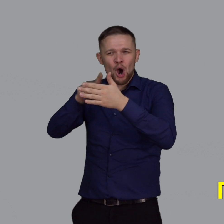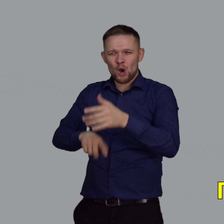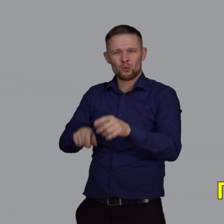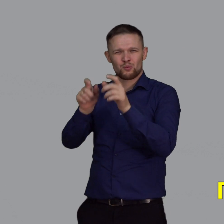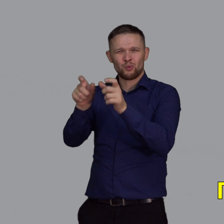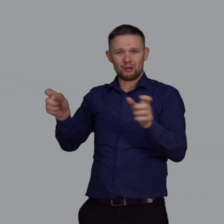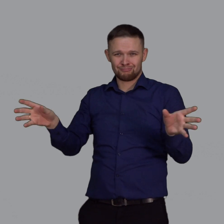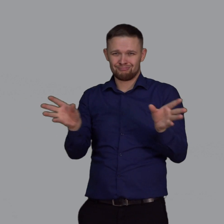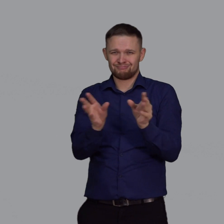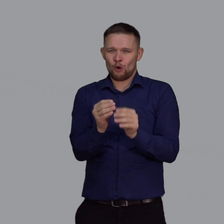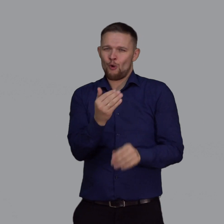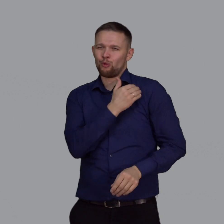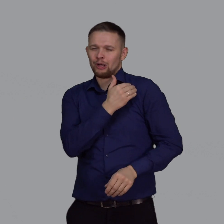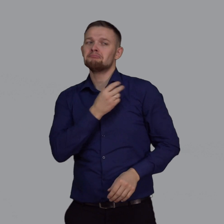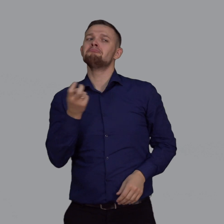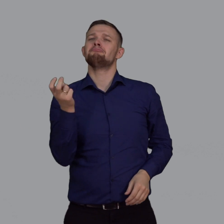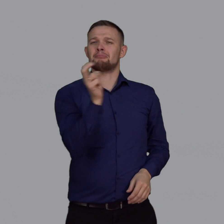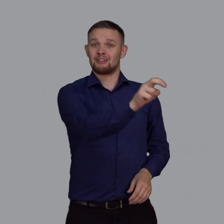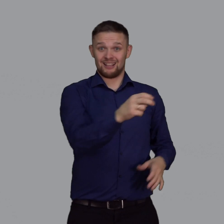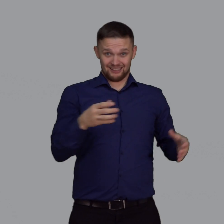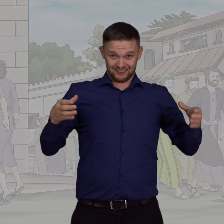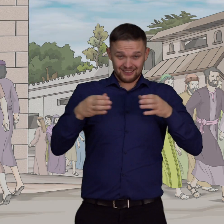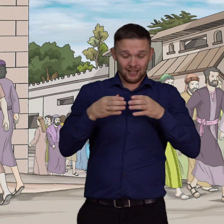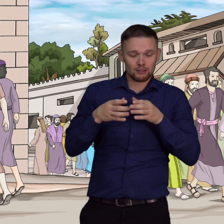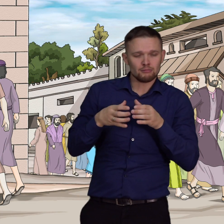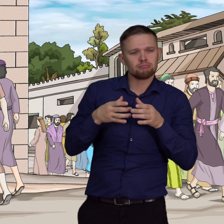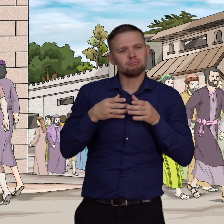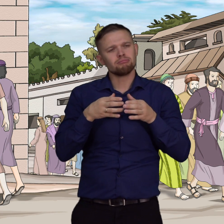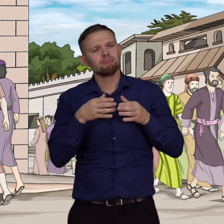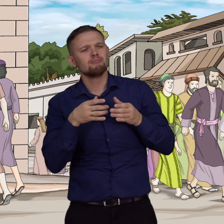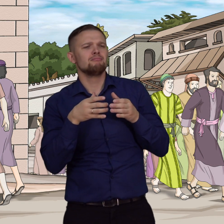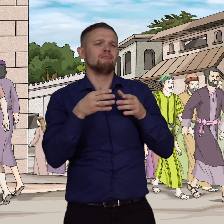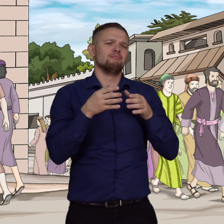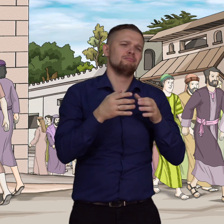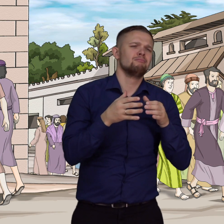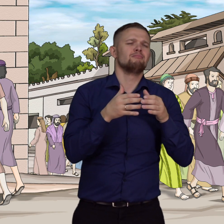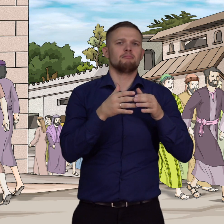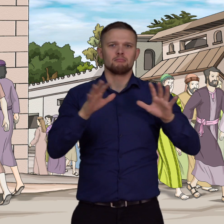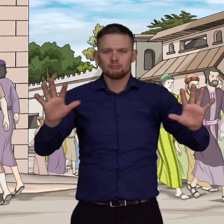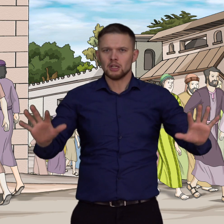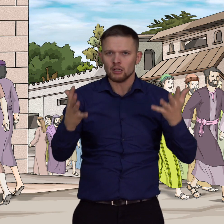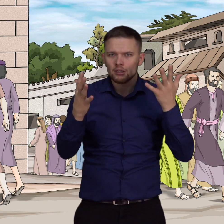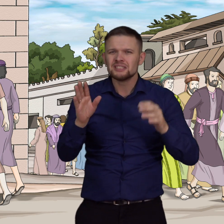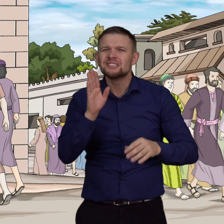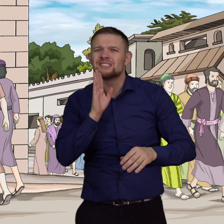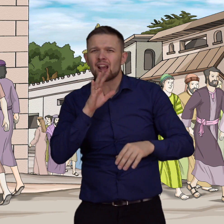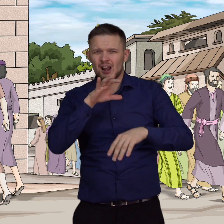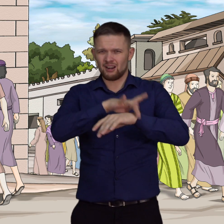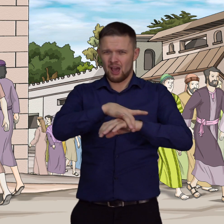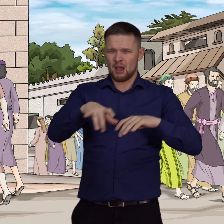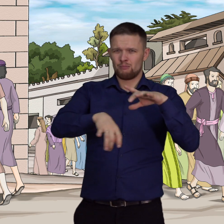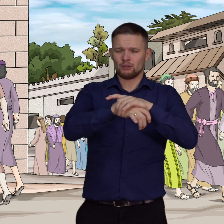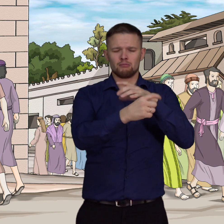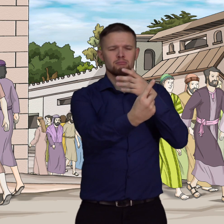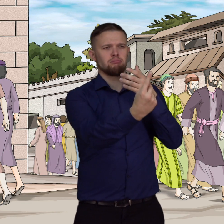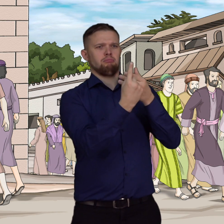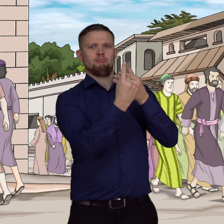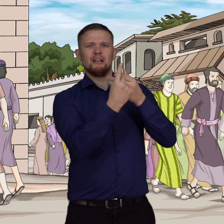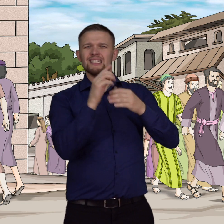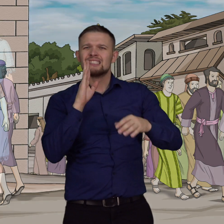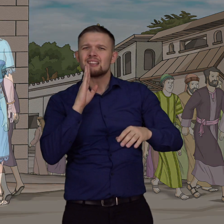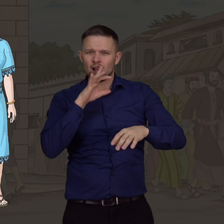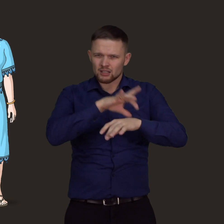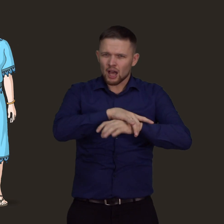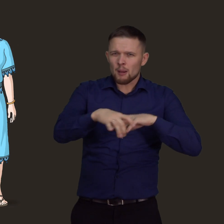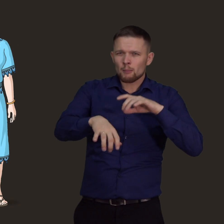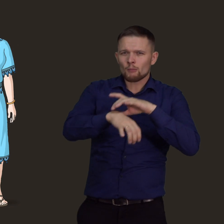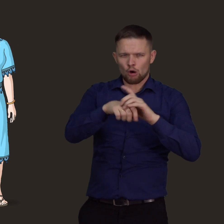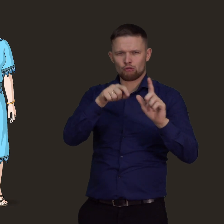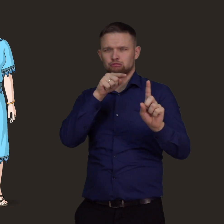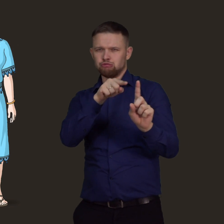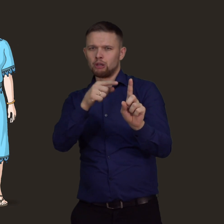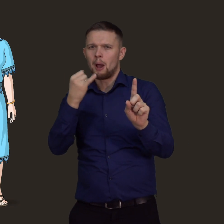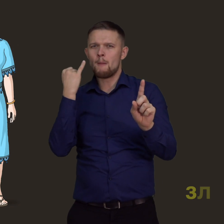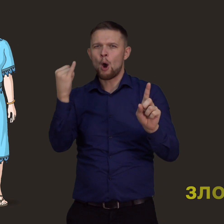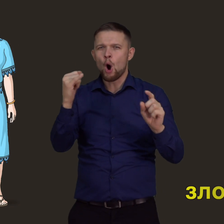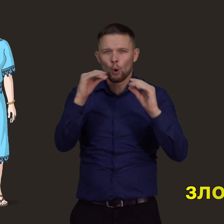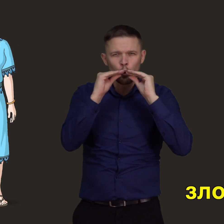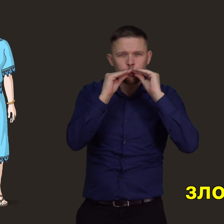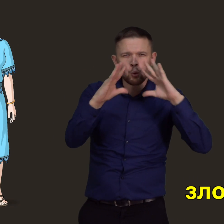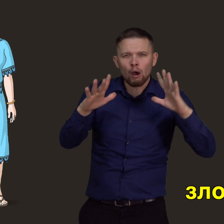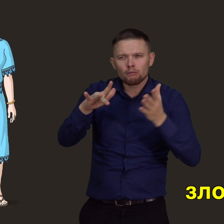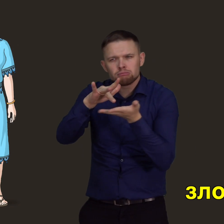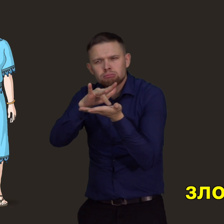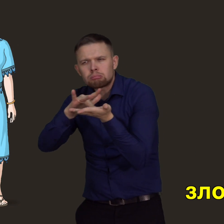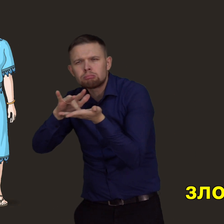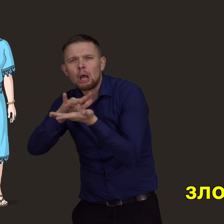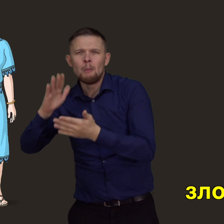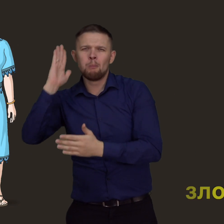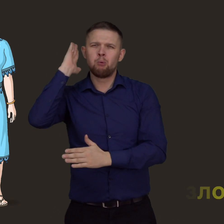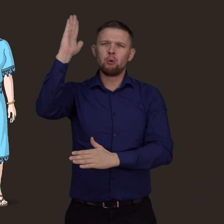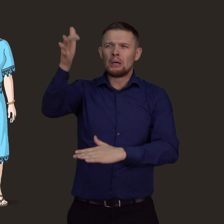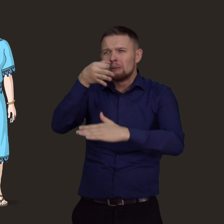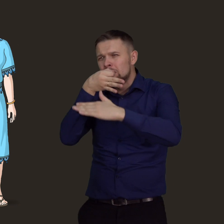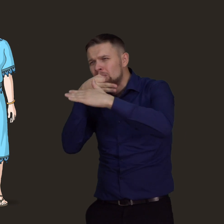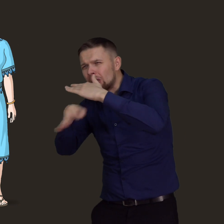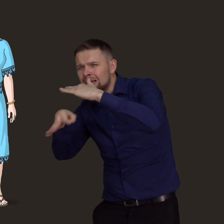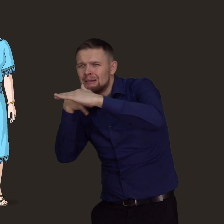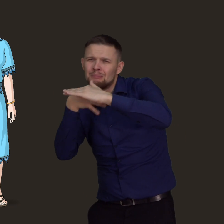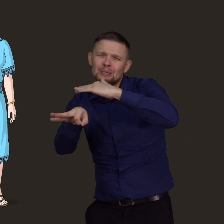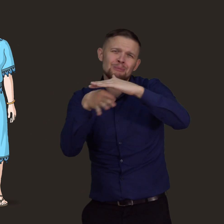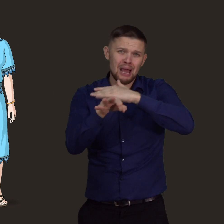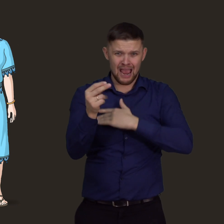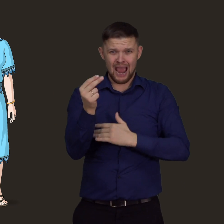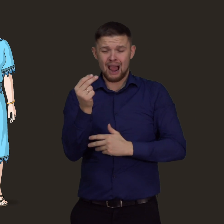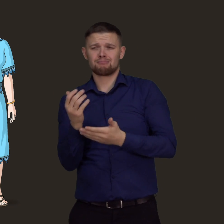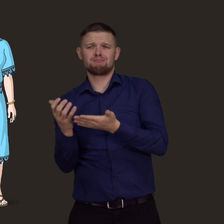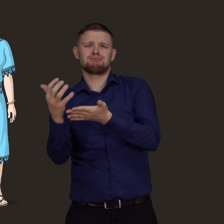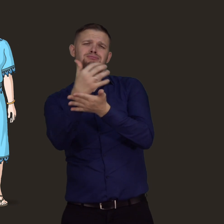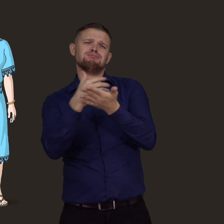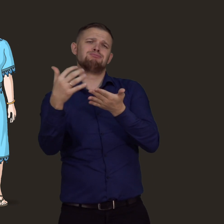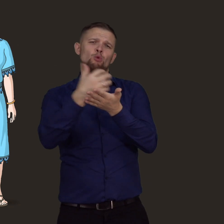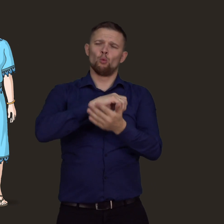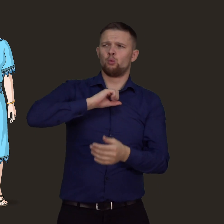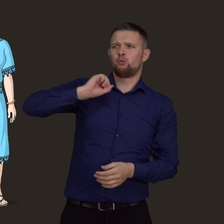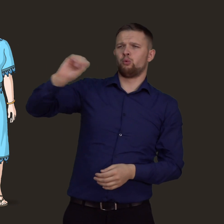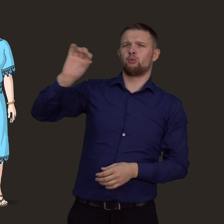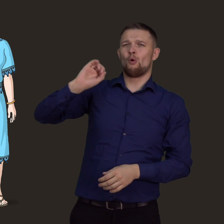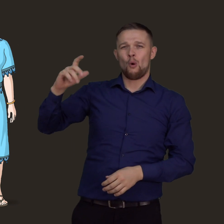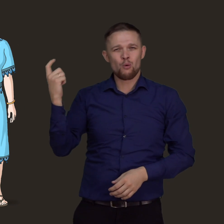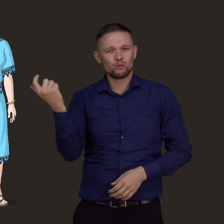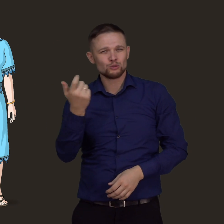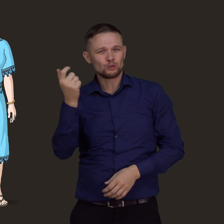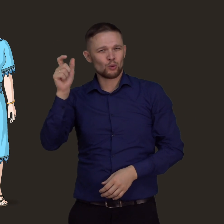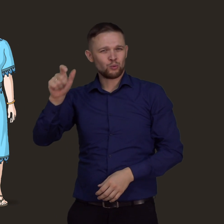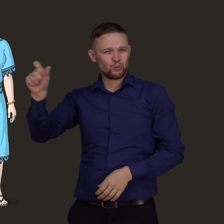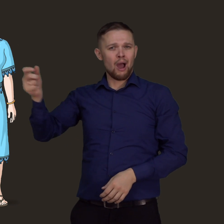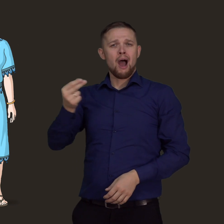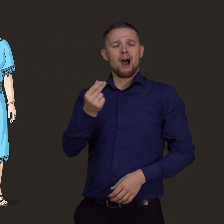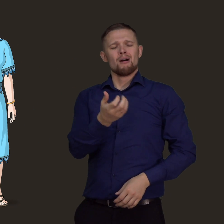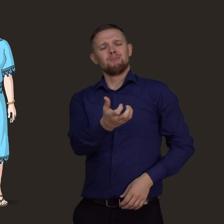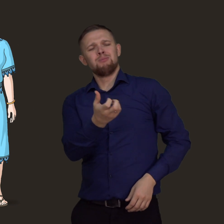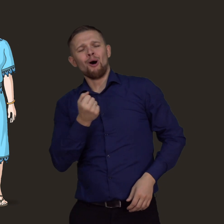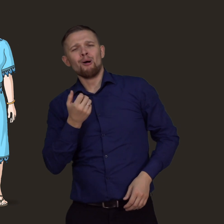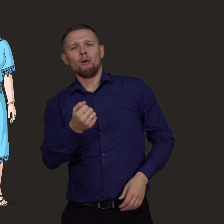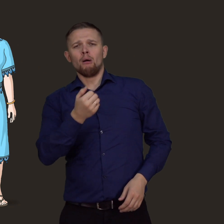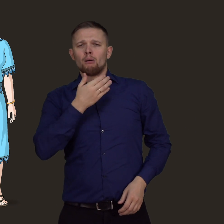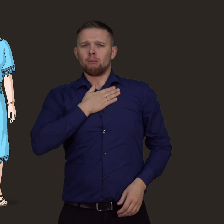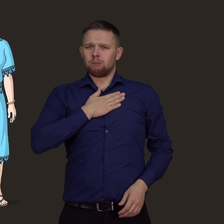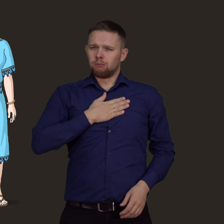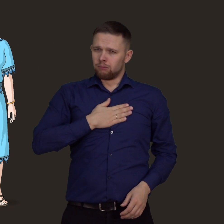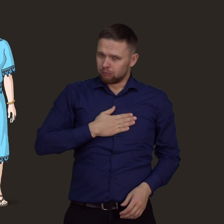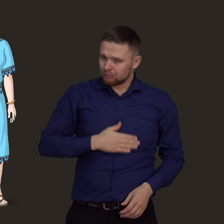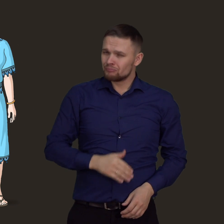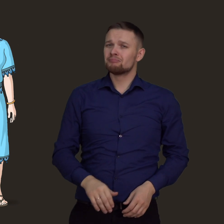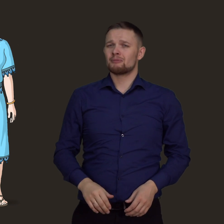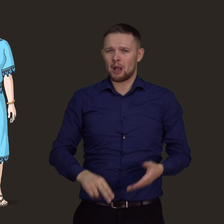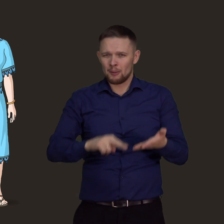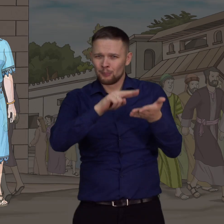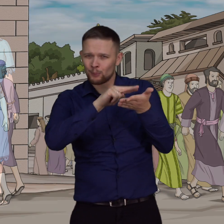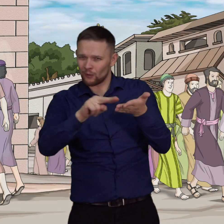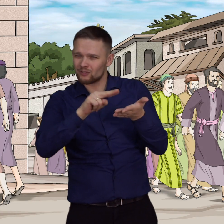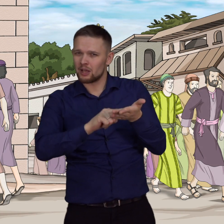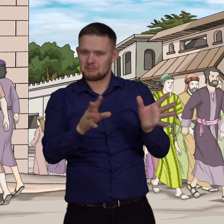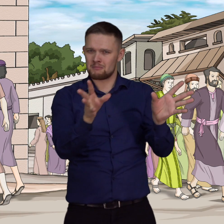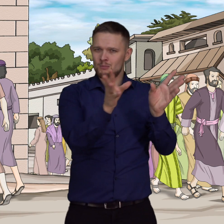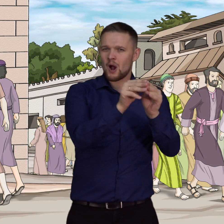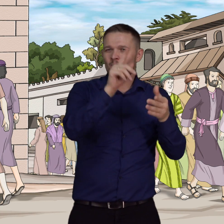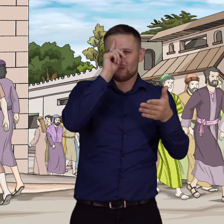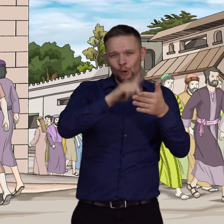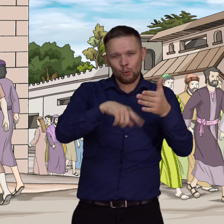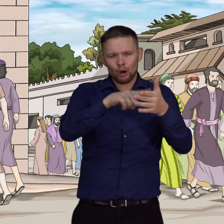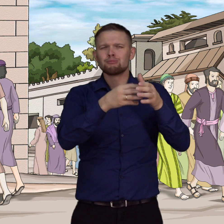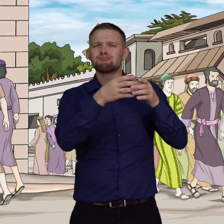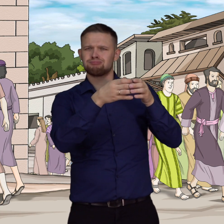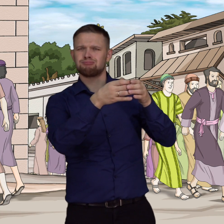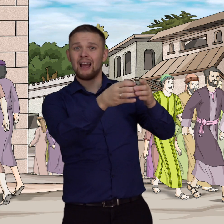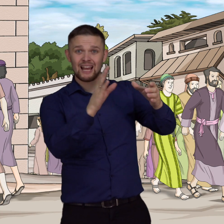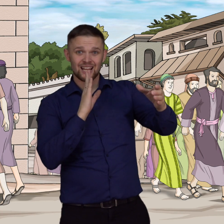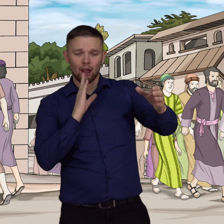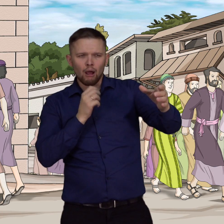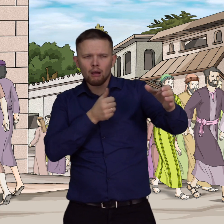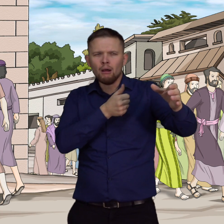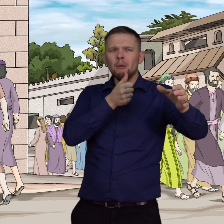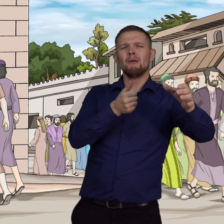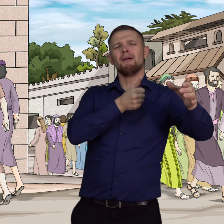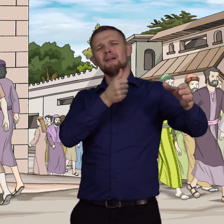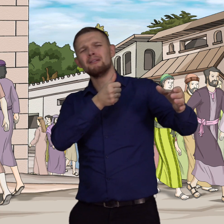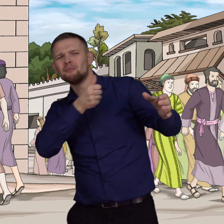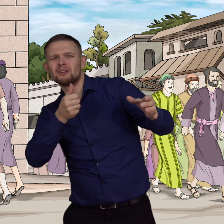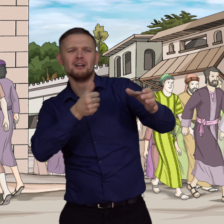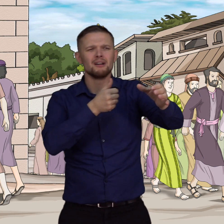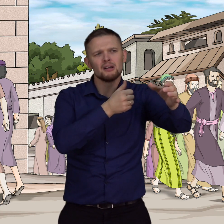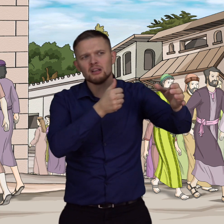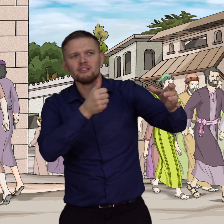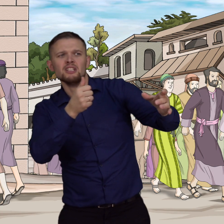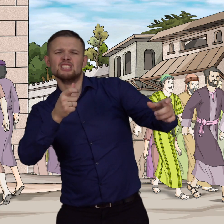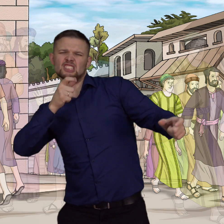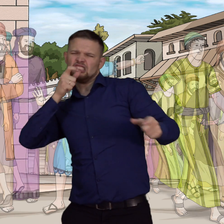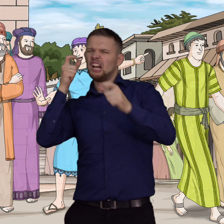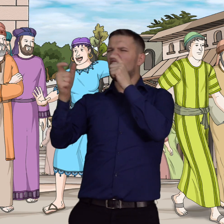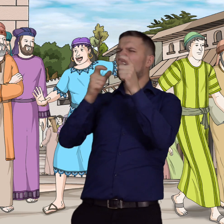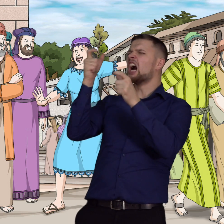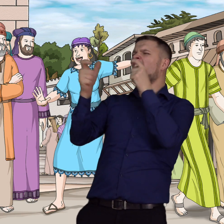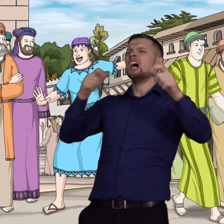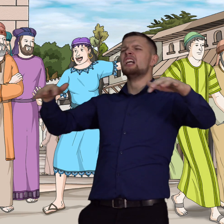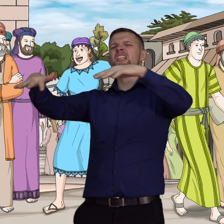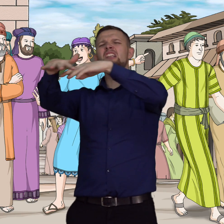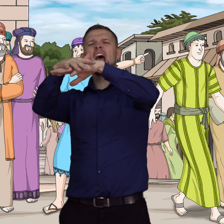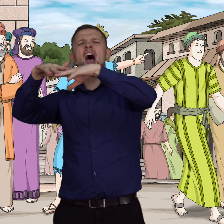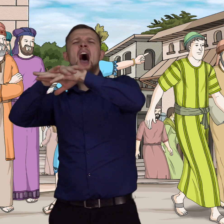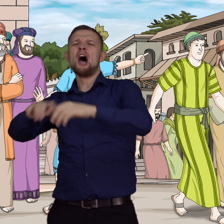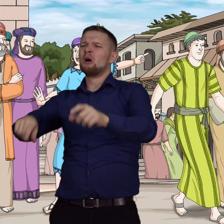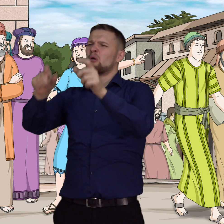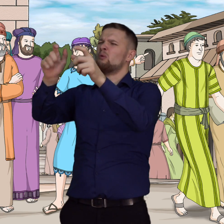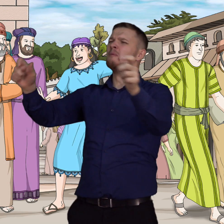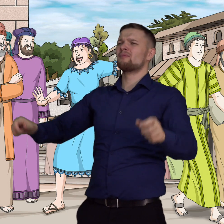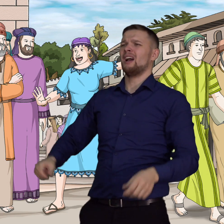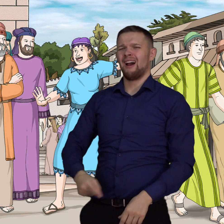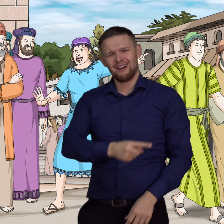One day as we were going to the place of prayer, we were met by a slave girl with a spirit of divination, who earned a large income for her masters by fortune-telling.